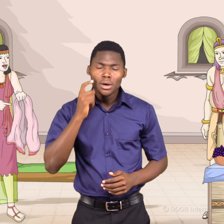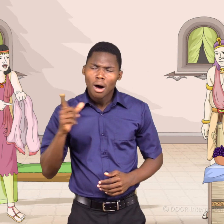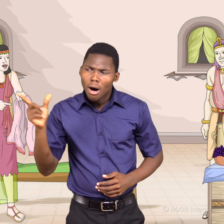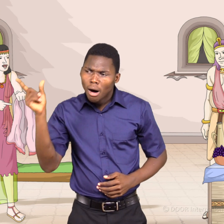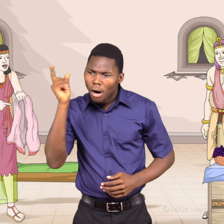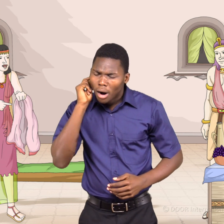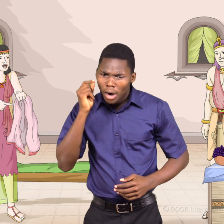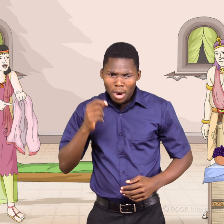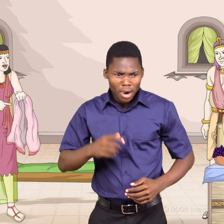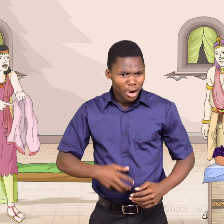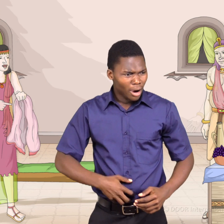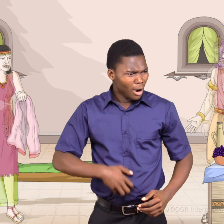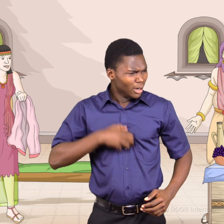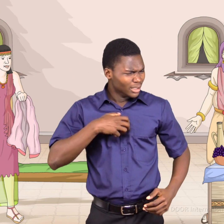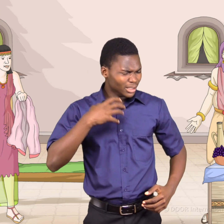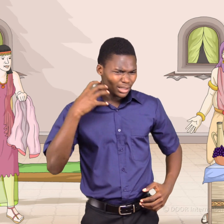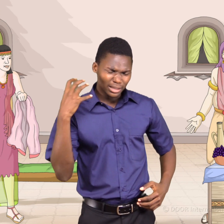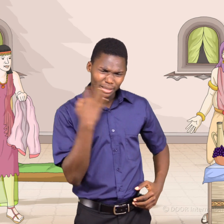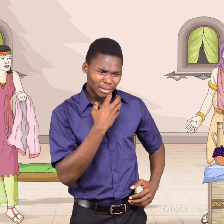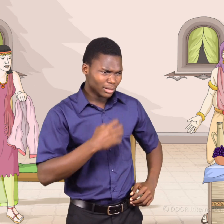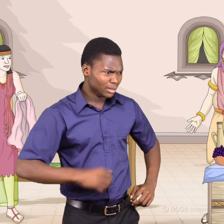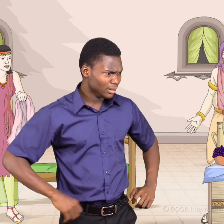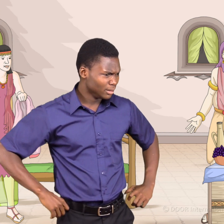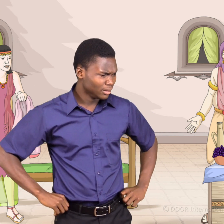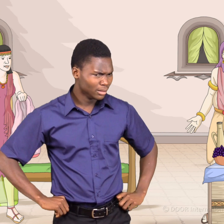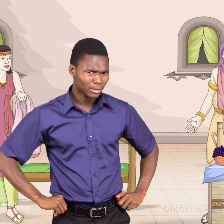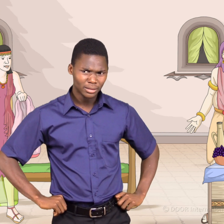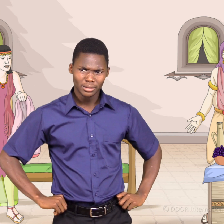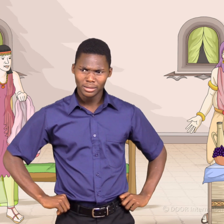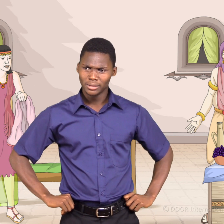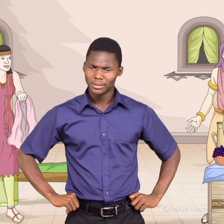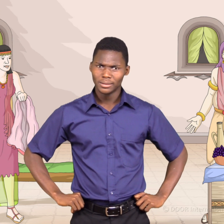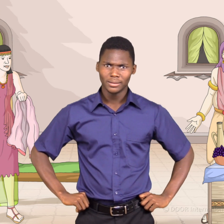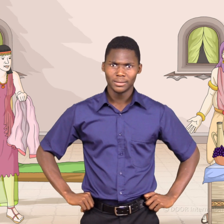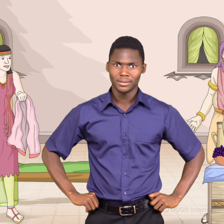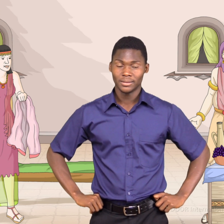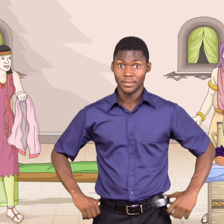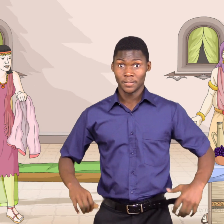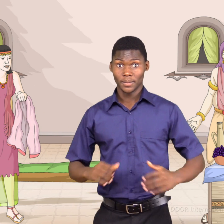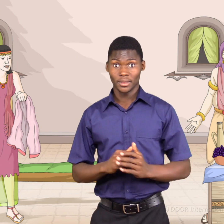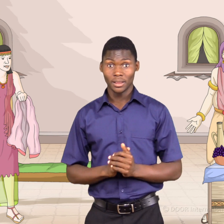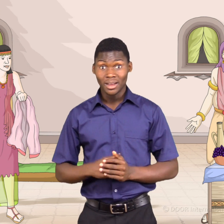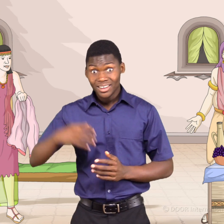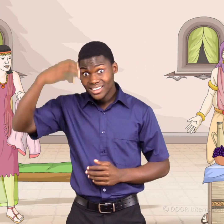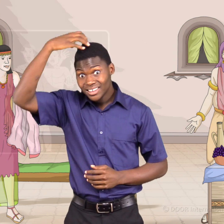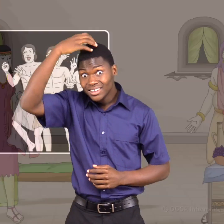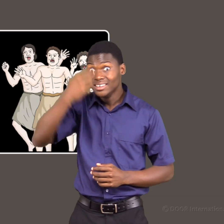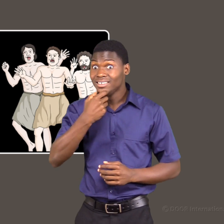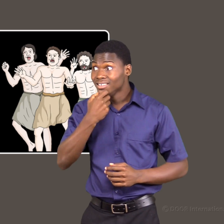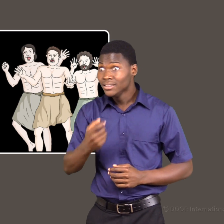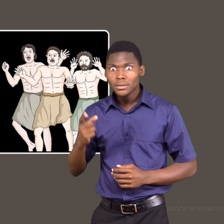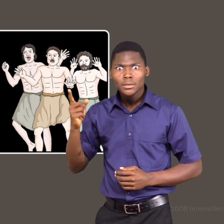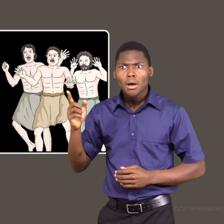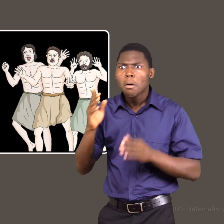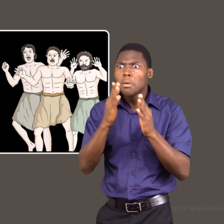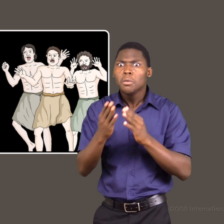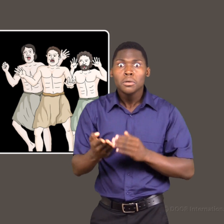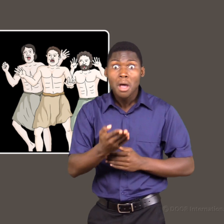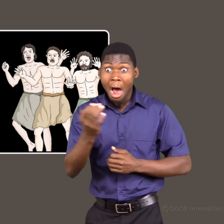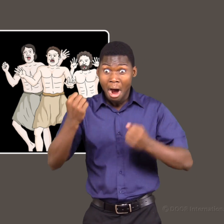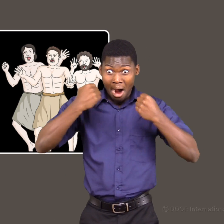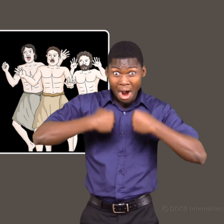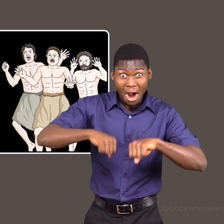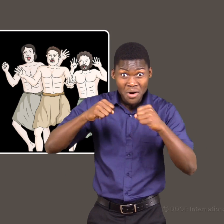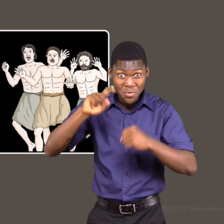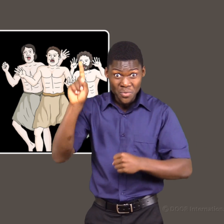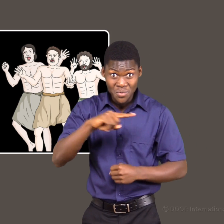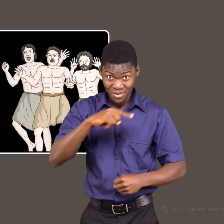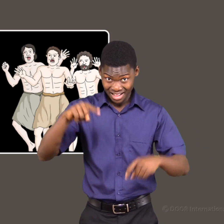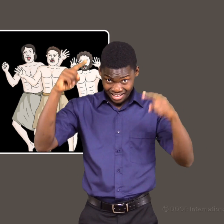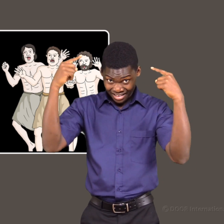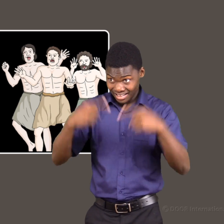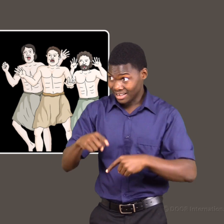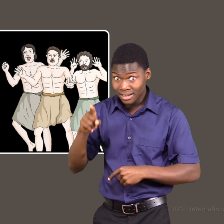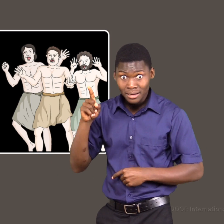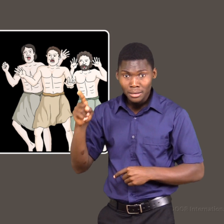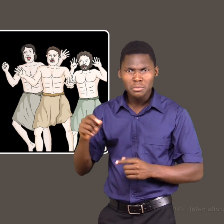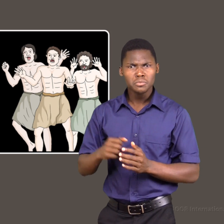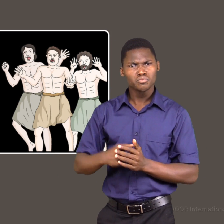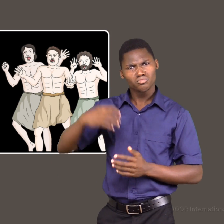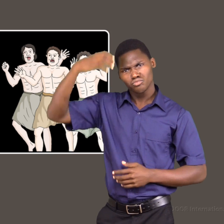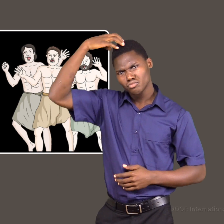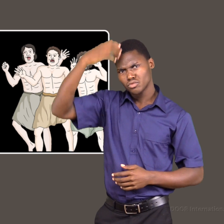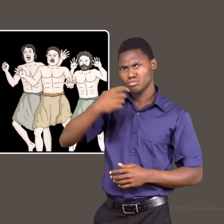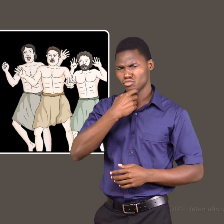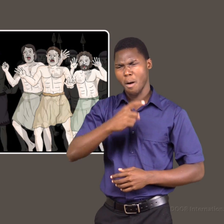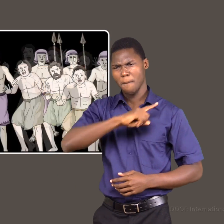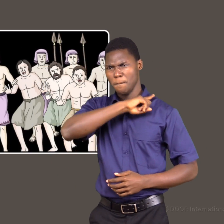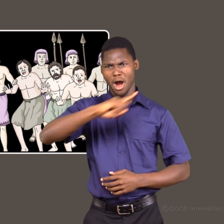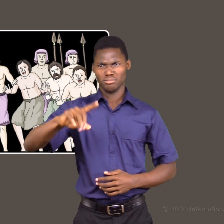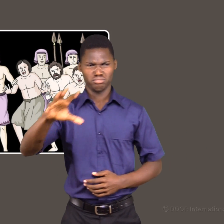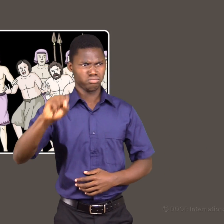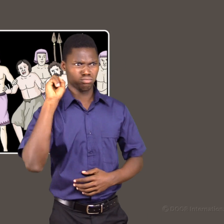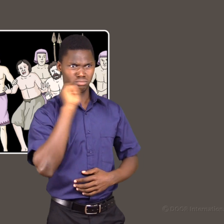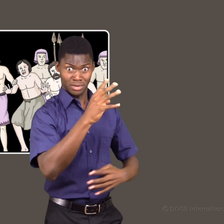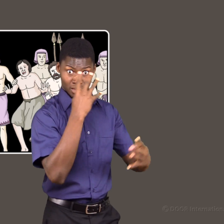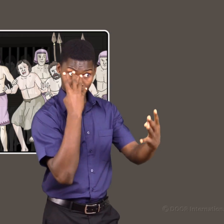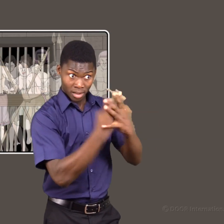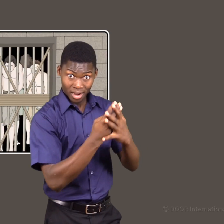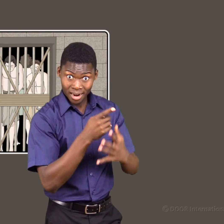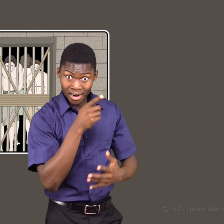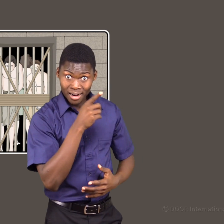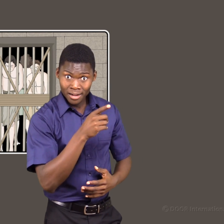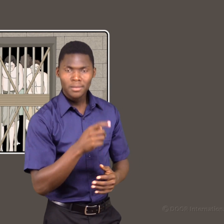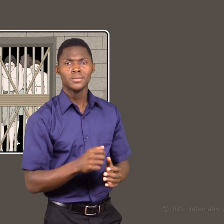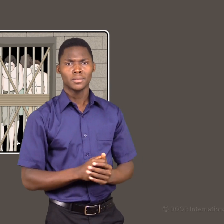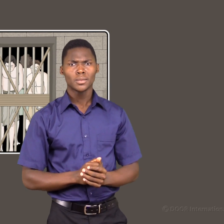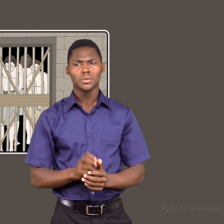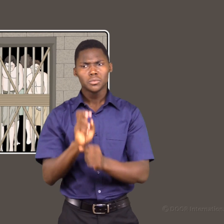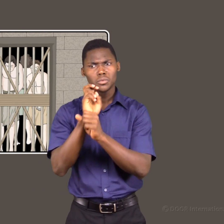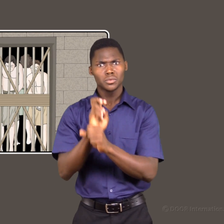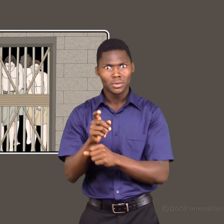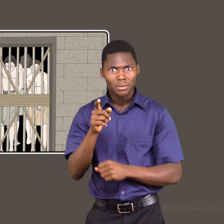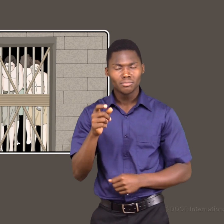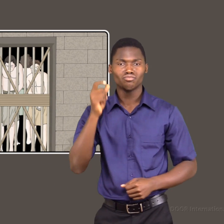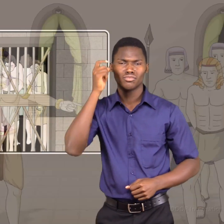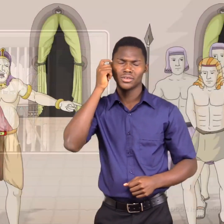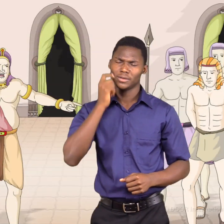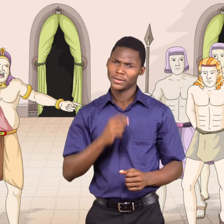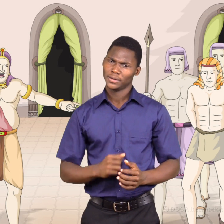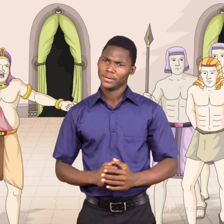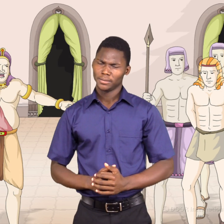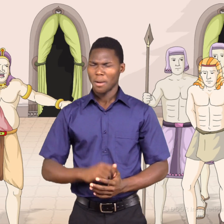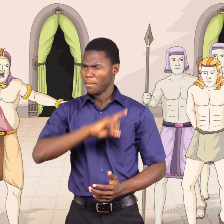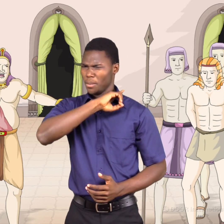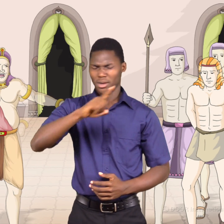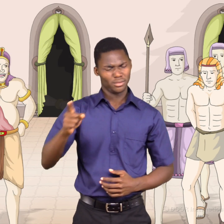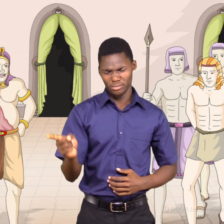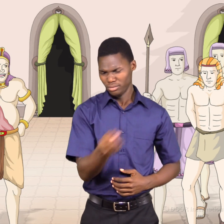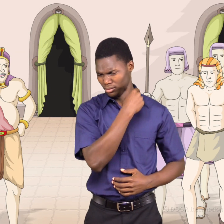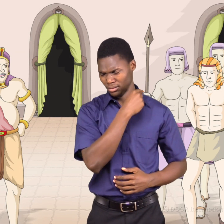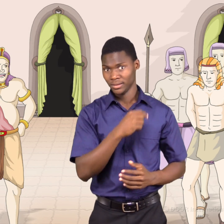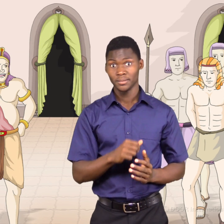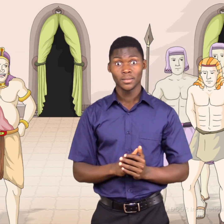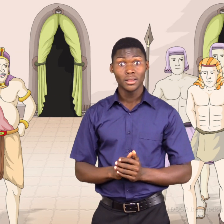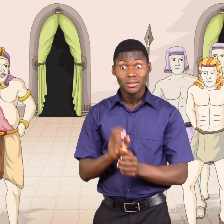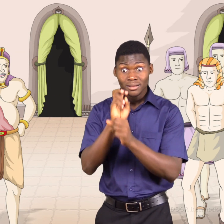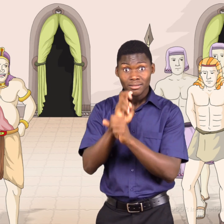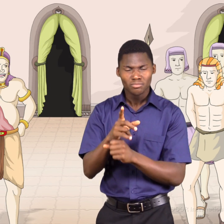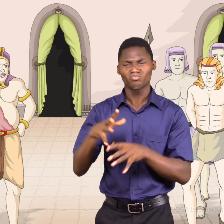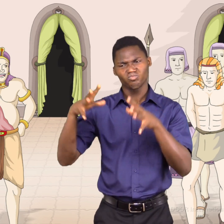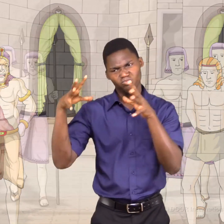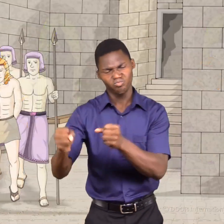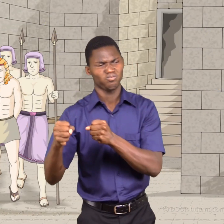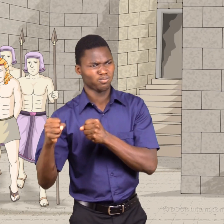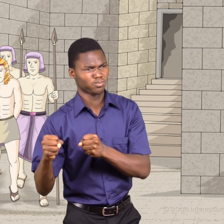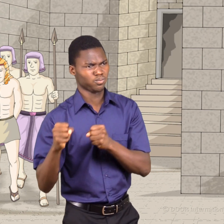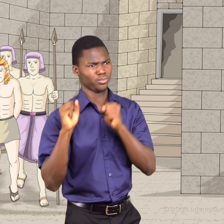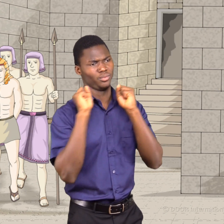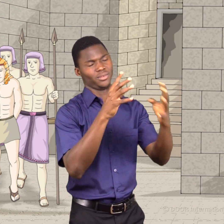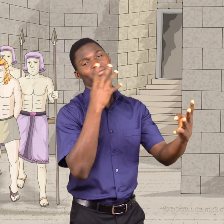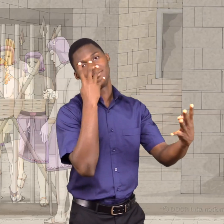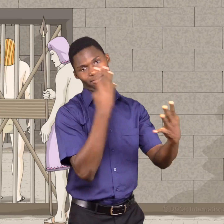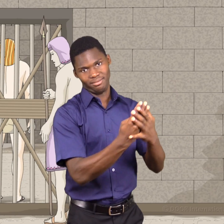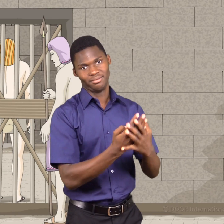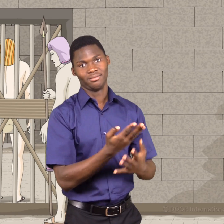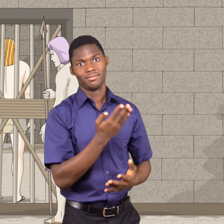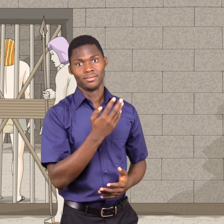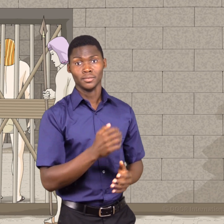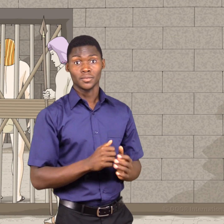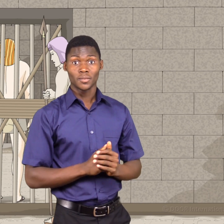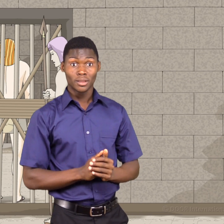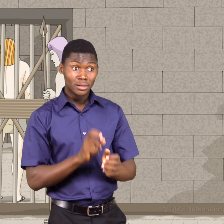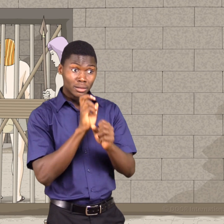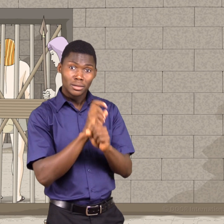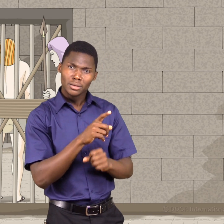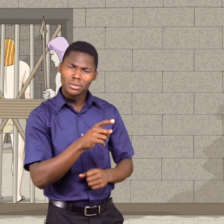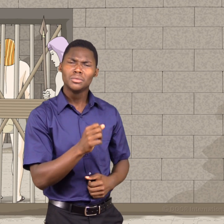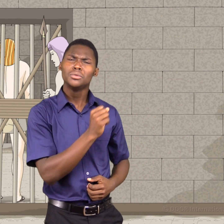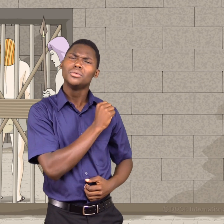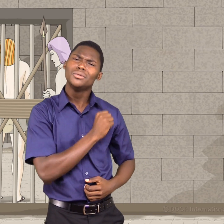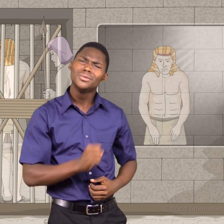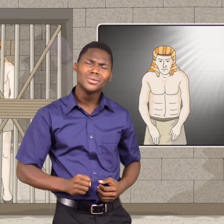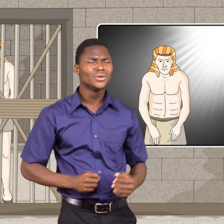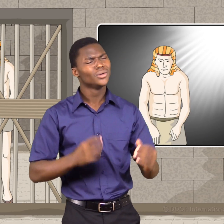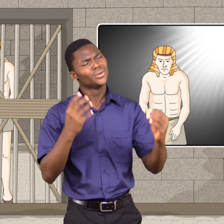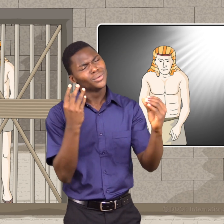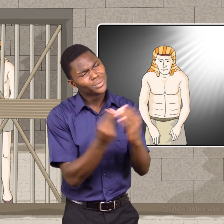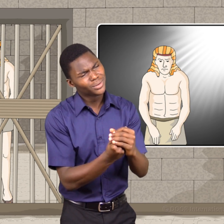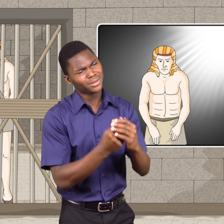When his master heard the story his wife told him, saying, “This is what your slave did to me,” he burned with anger. So Joseph’s master took him and had him thrown into the prison where the king’s prisoners were confined.